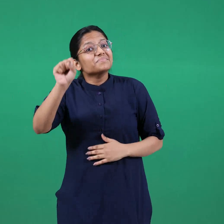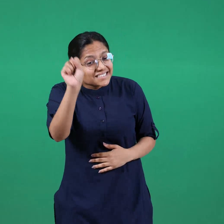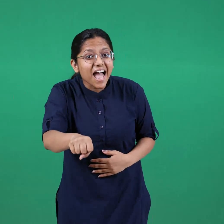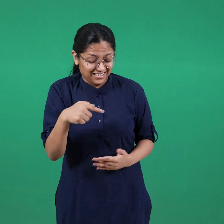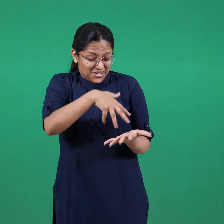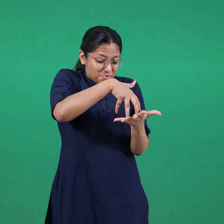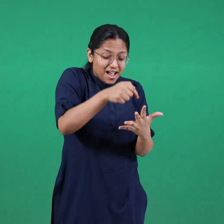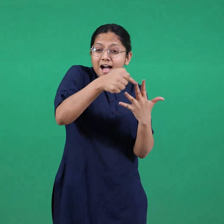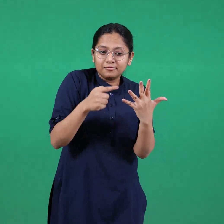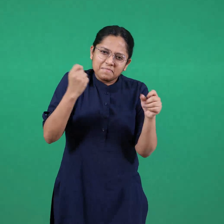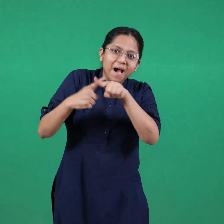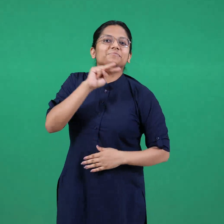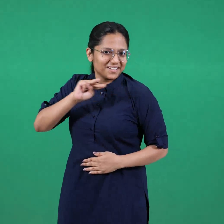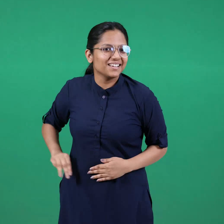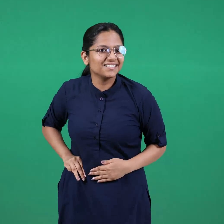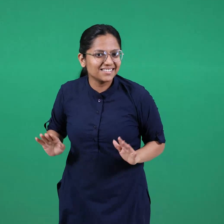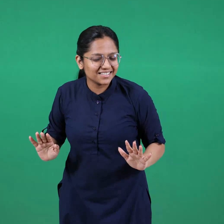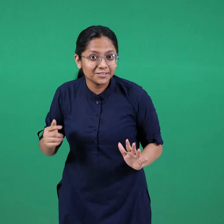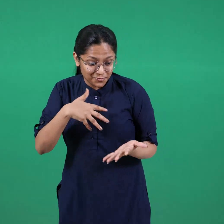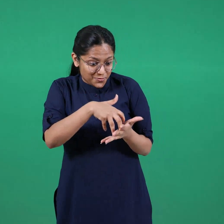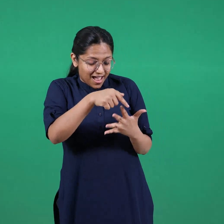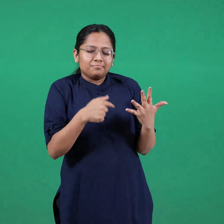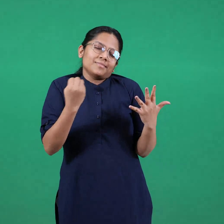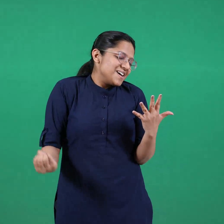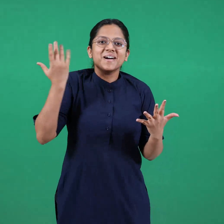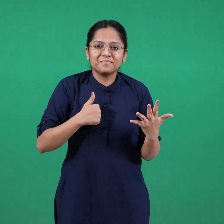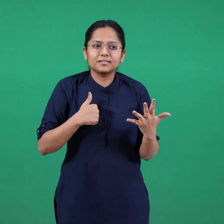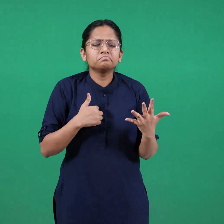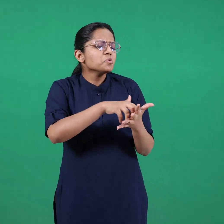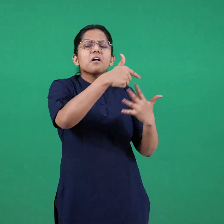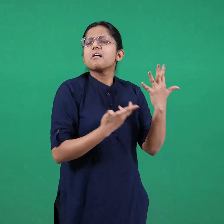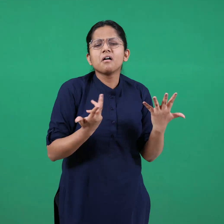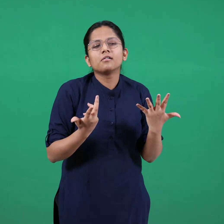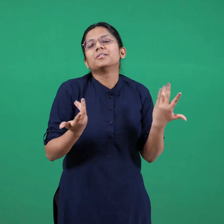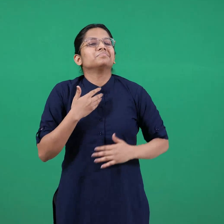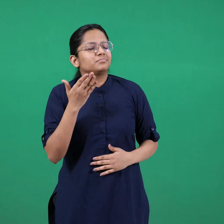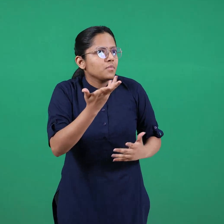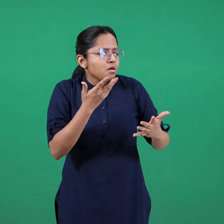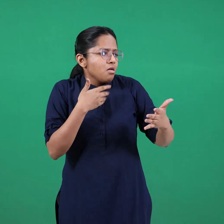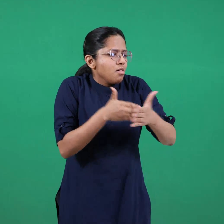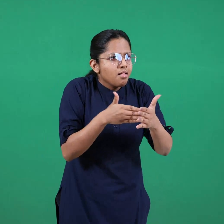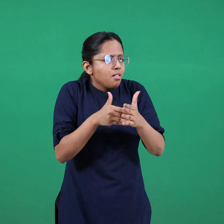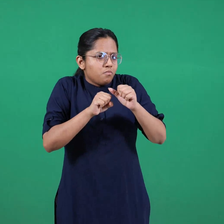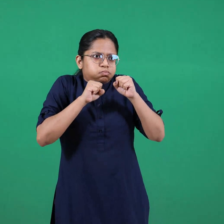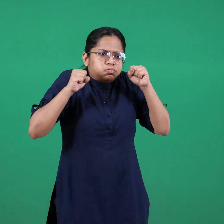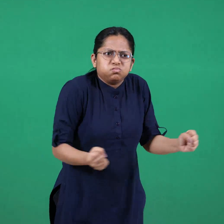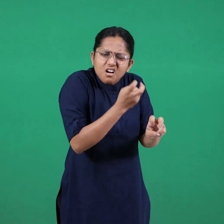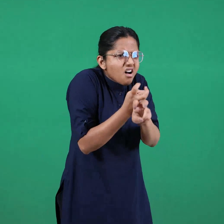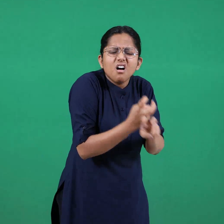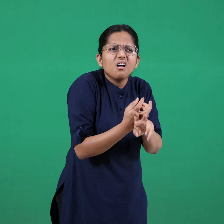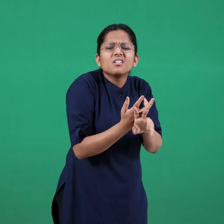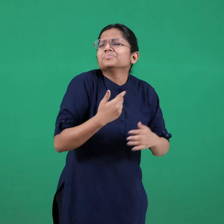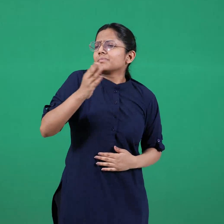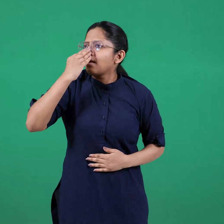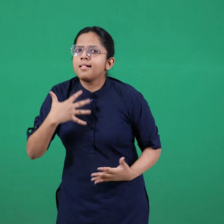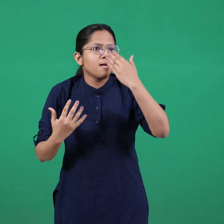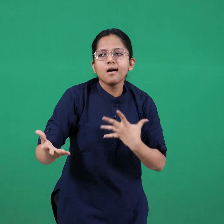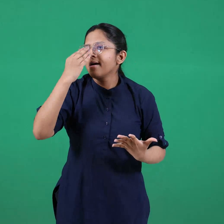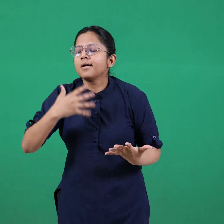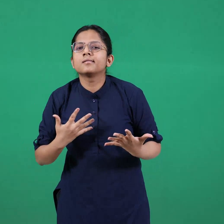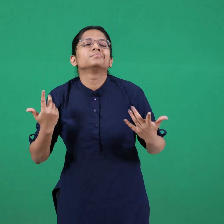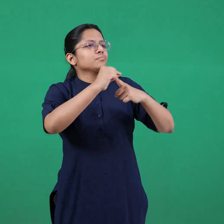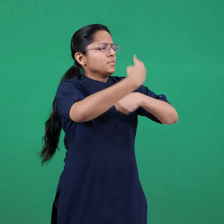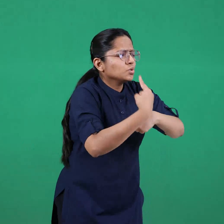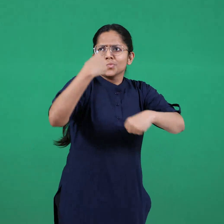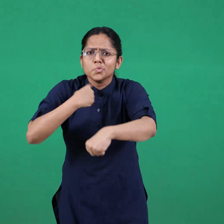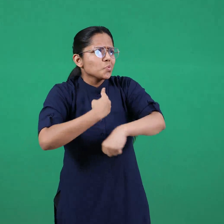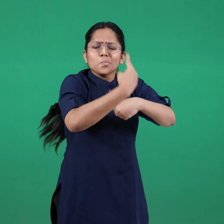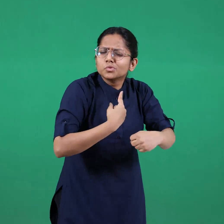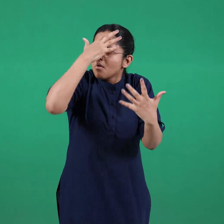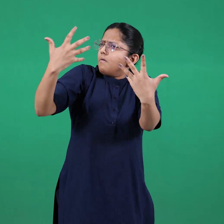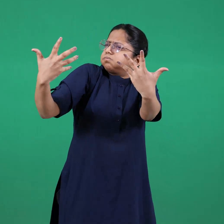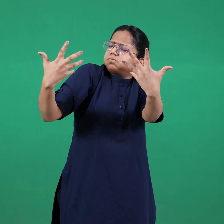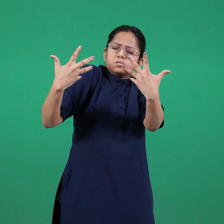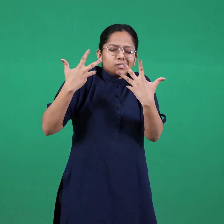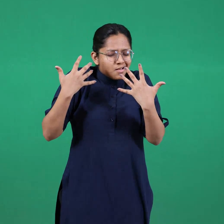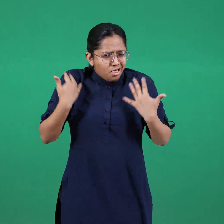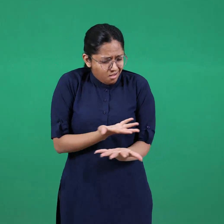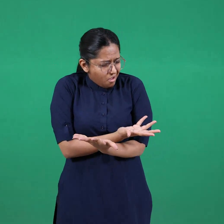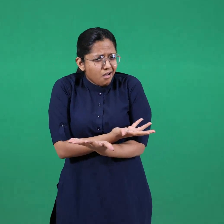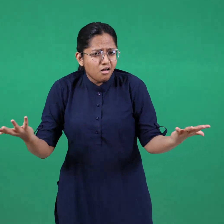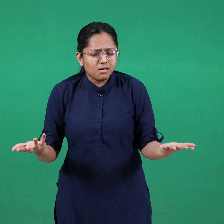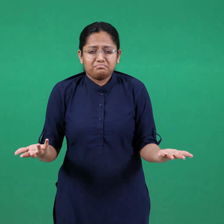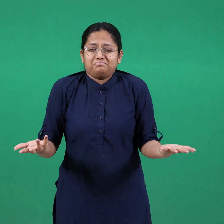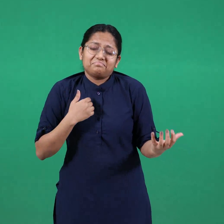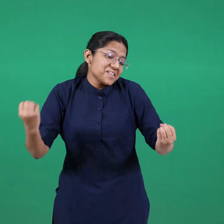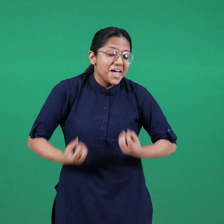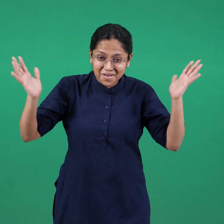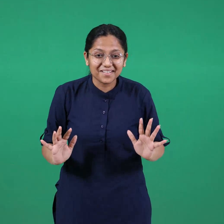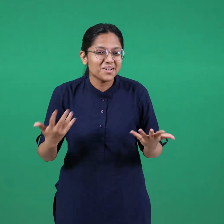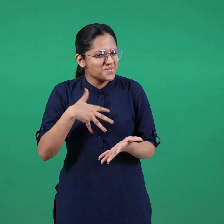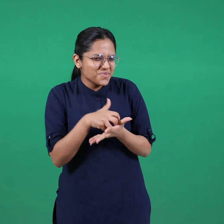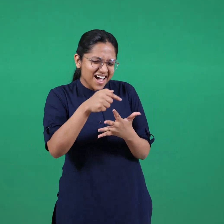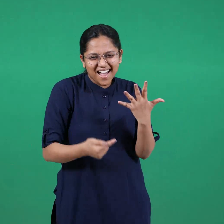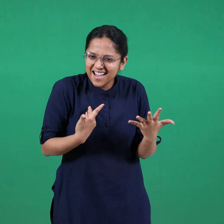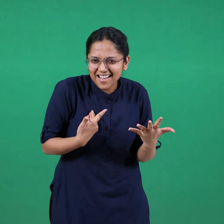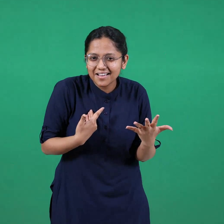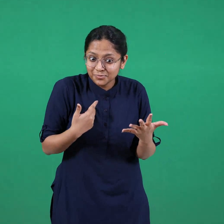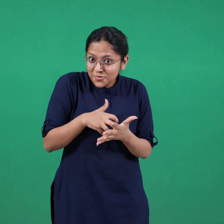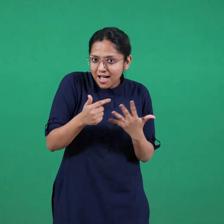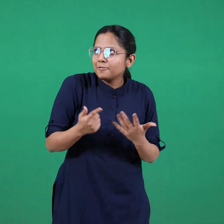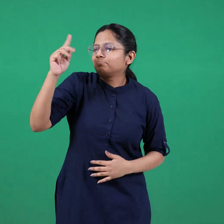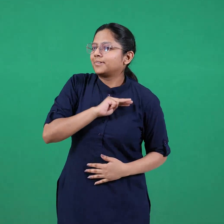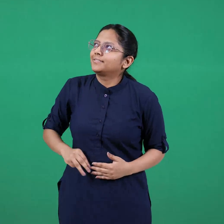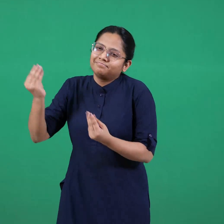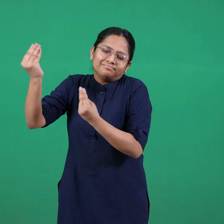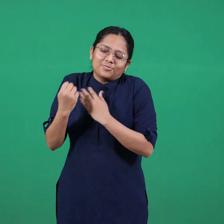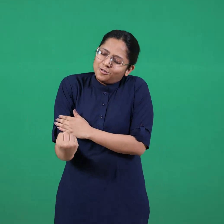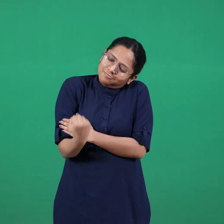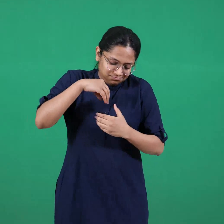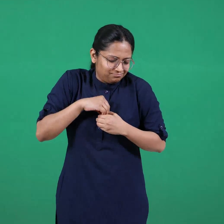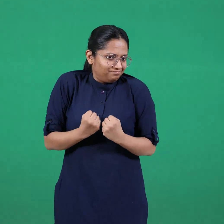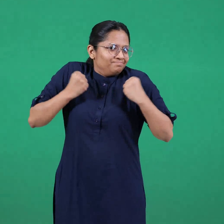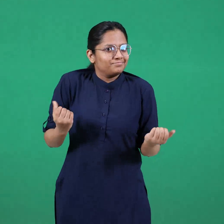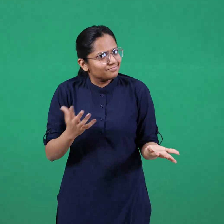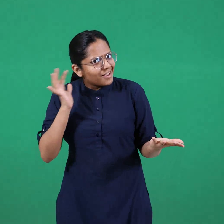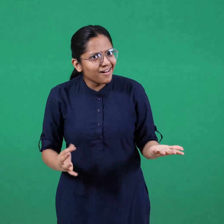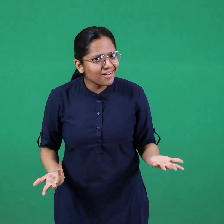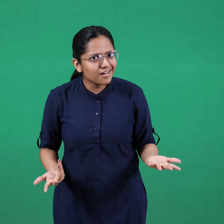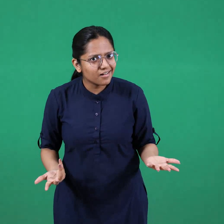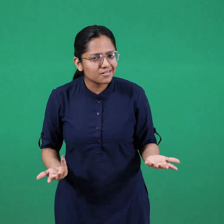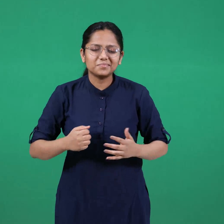That is why, for the sake of Christ, I delight in weaknesses, in insults, in hardships, in persecutions, in difficulties.